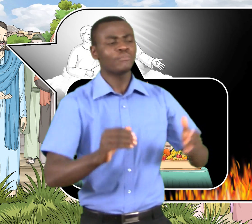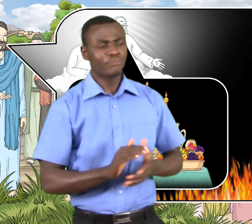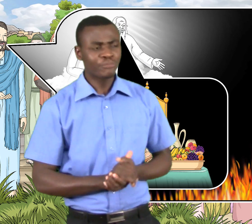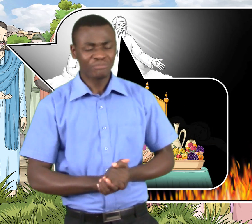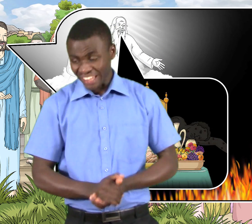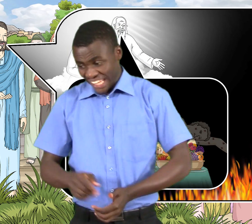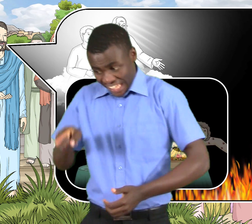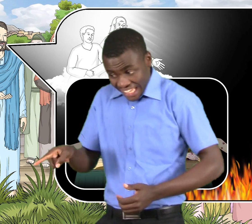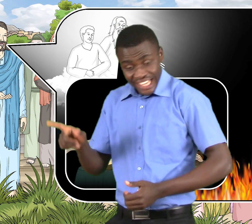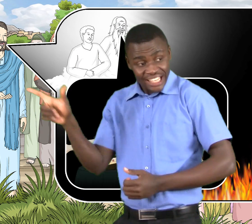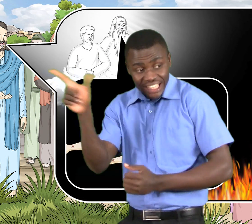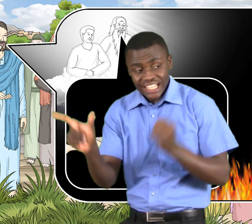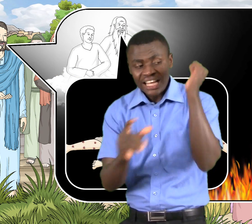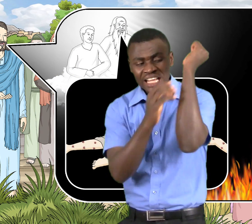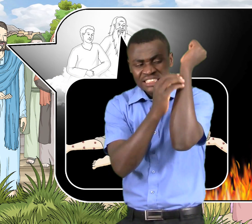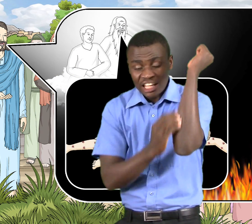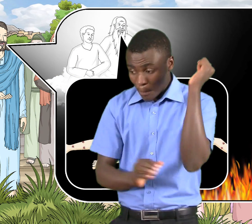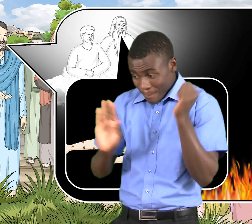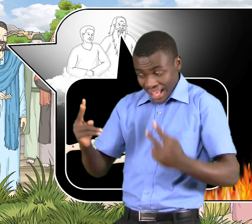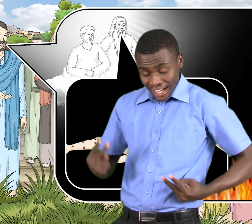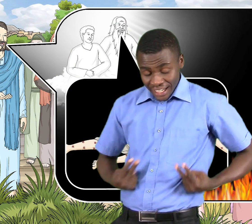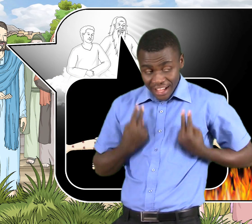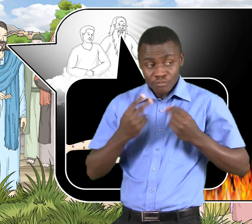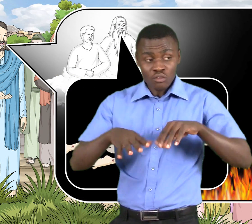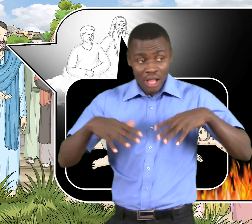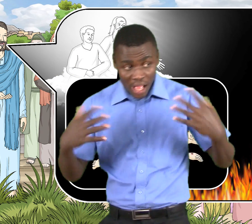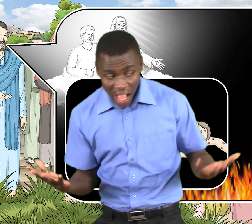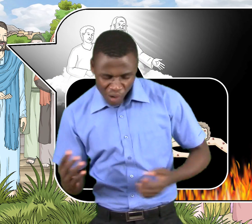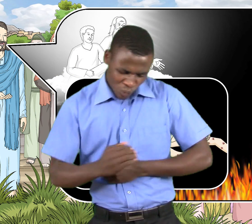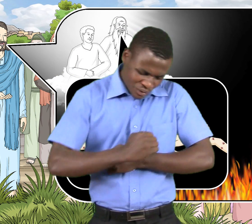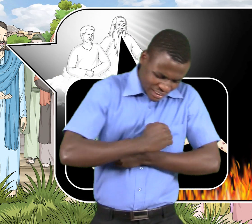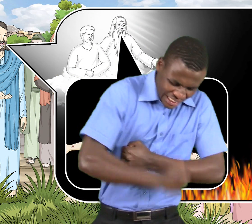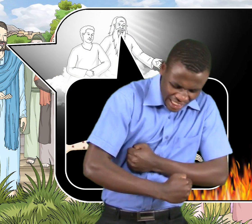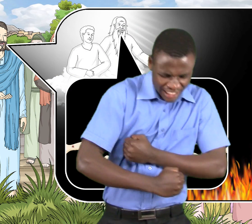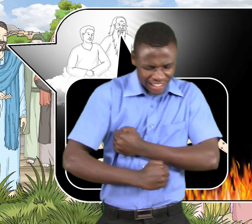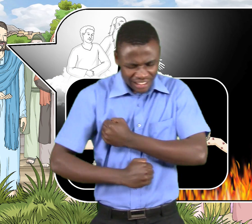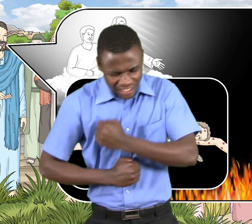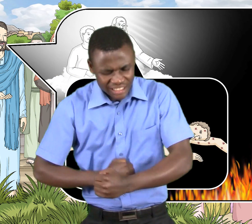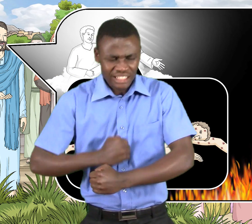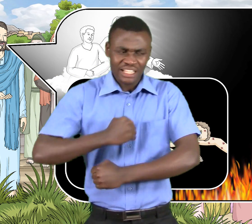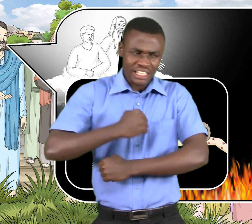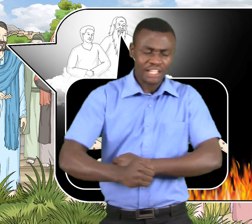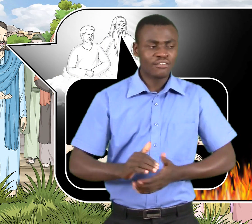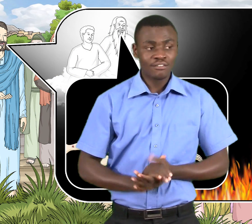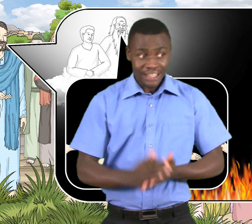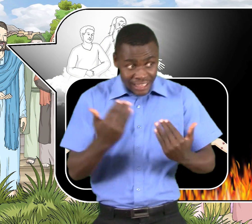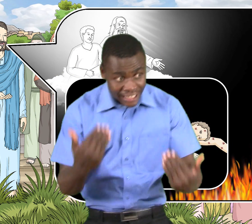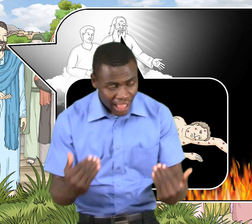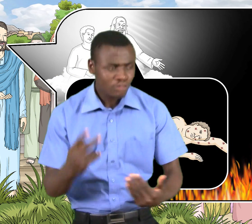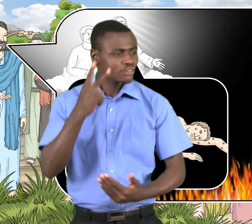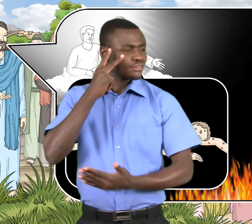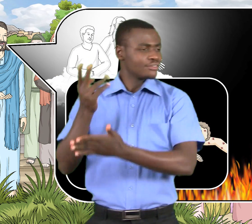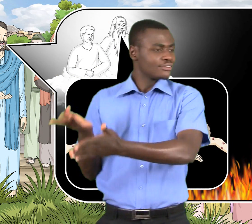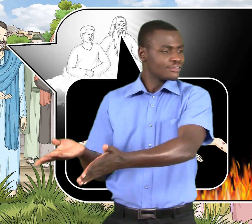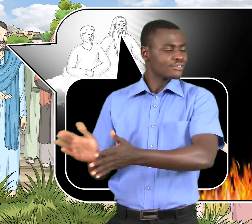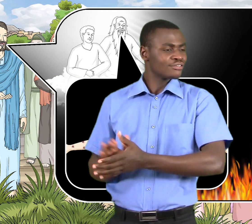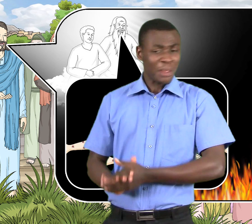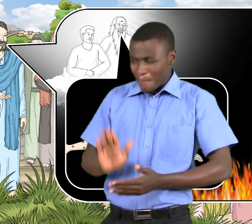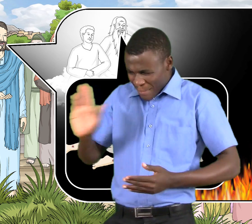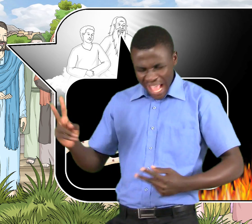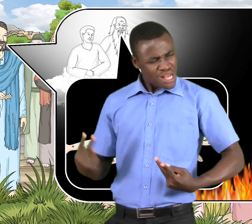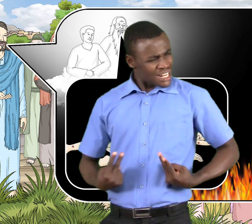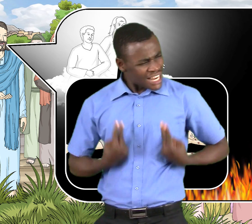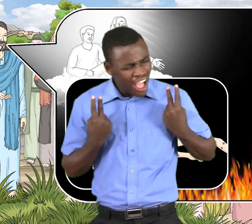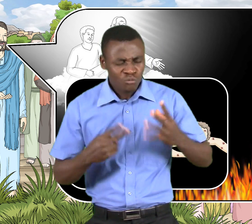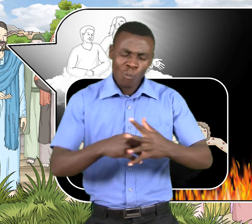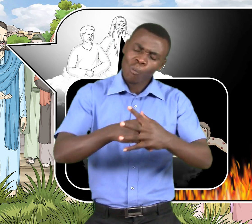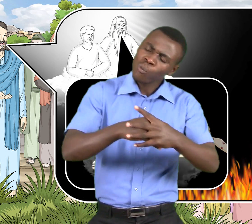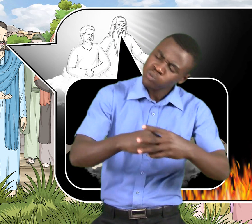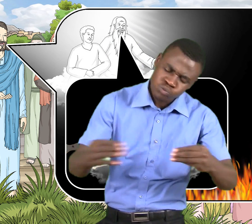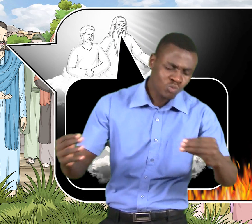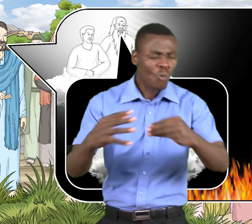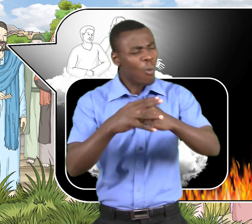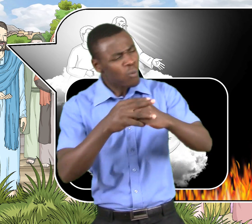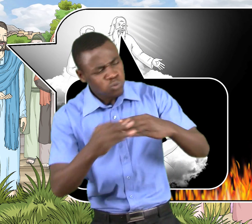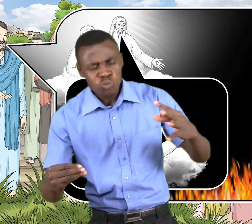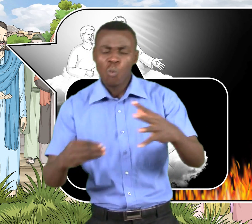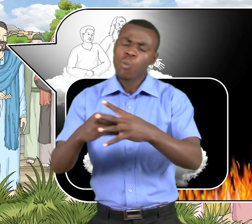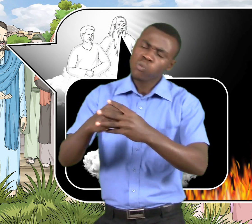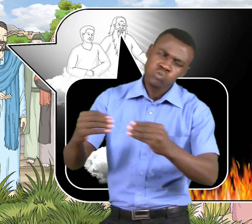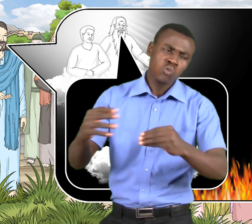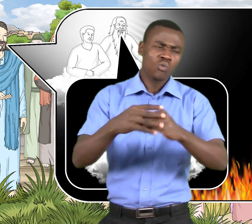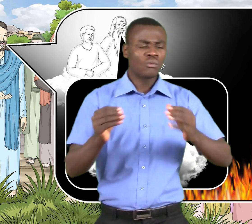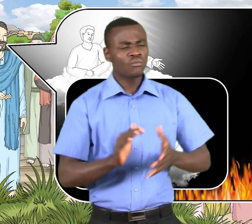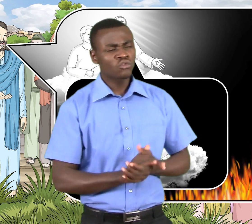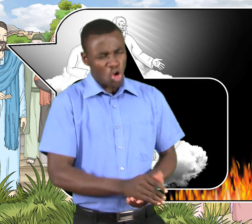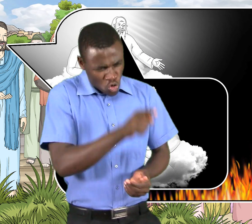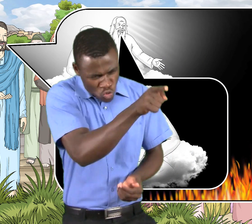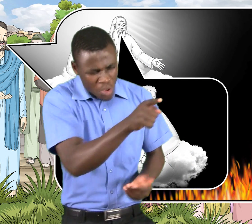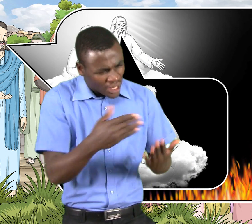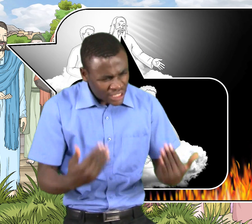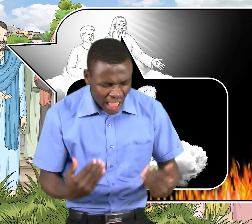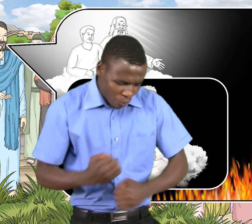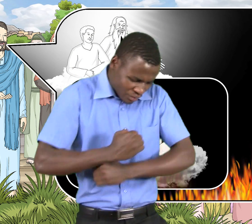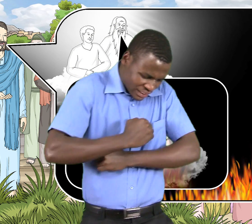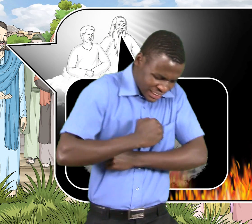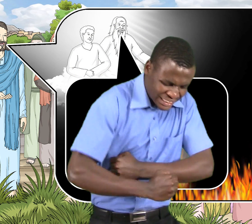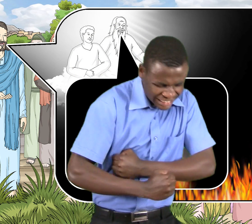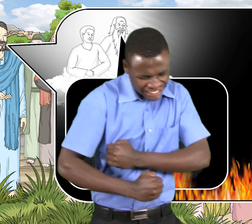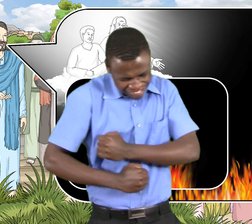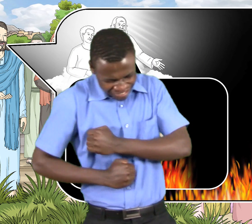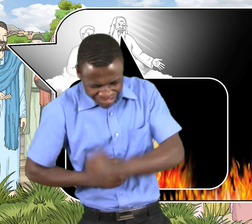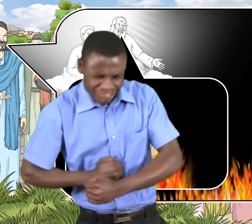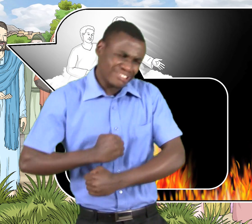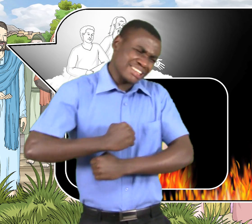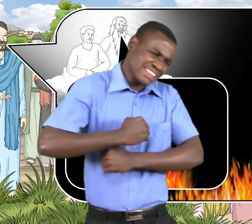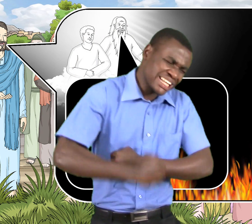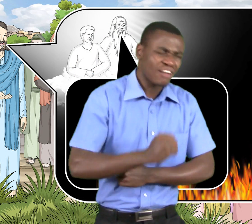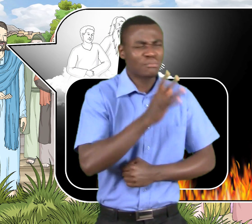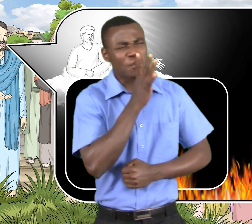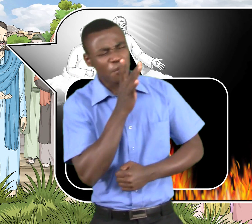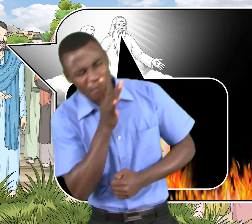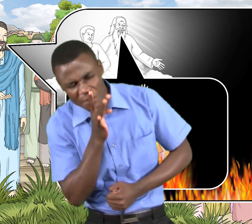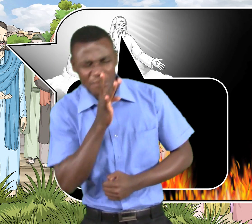But now he is comforted here, while you are in agony.